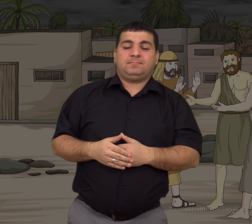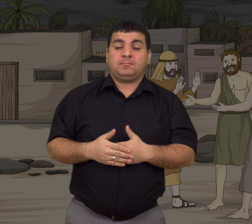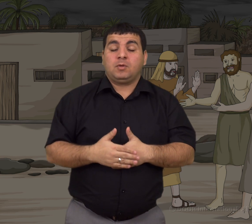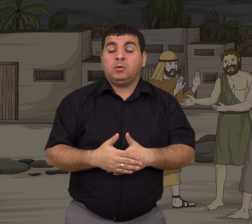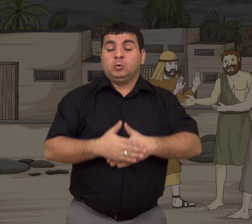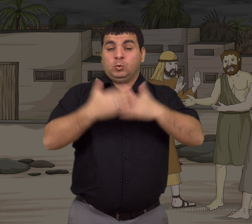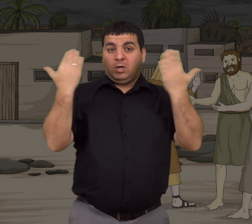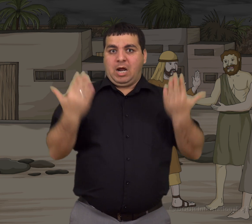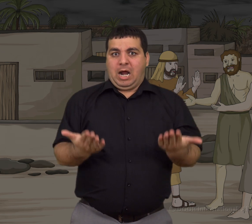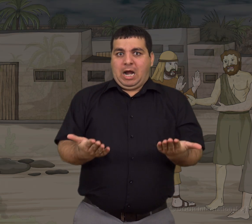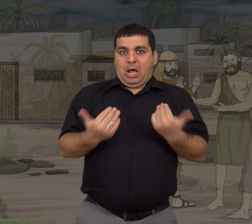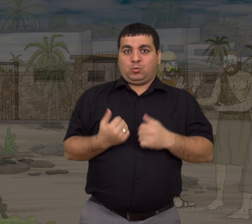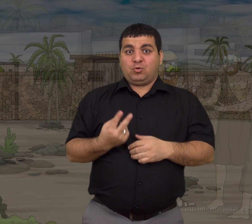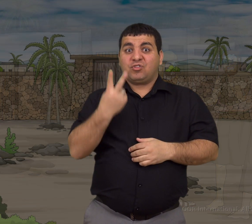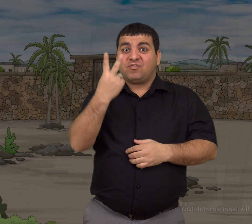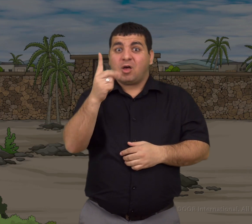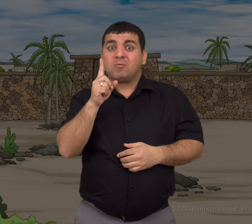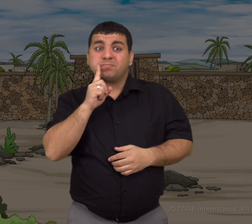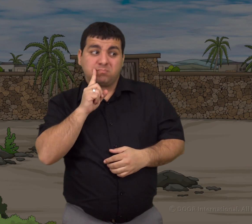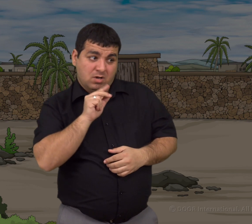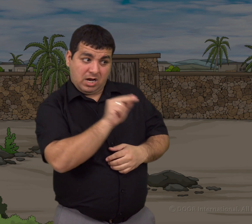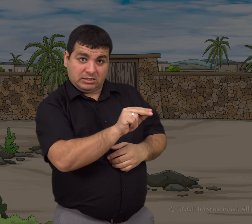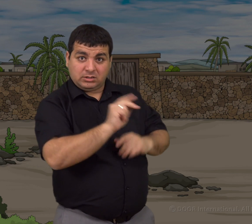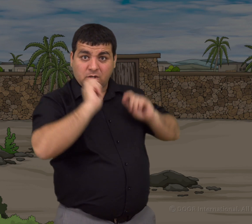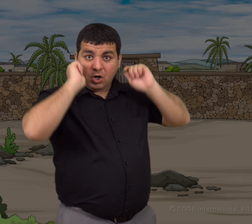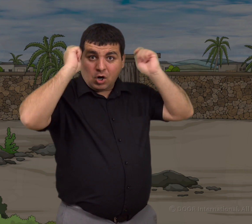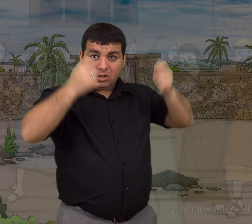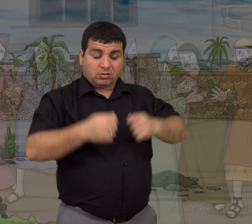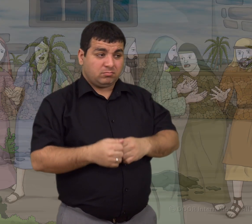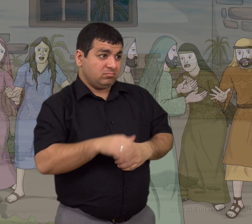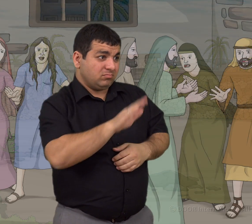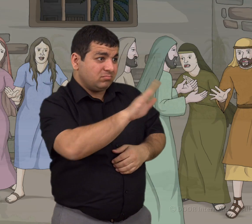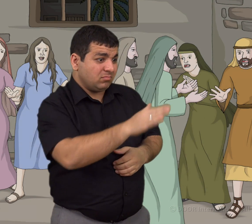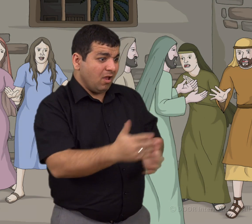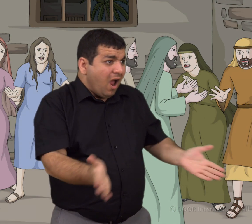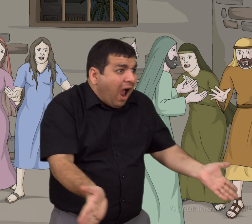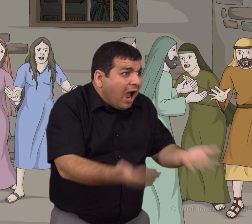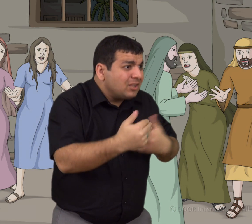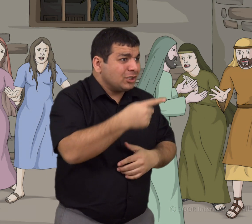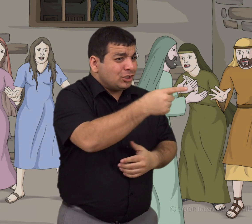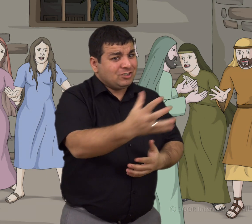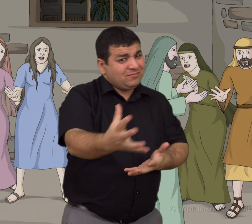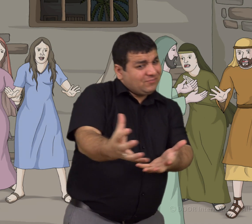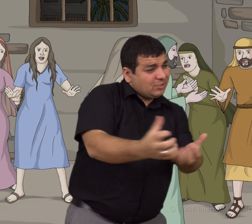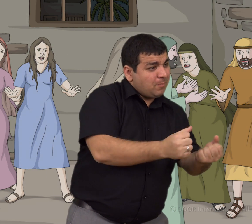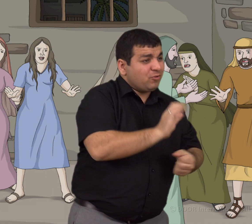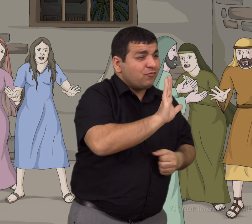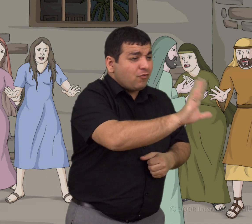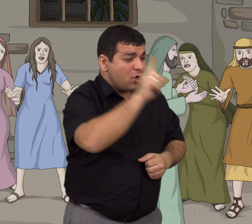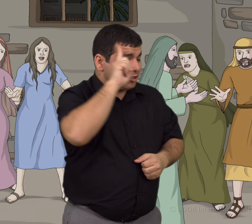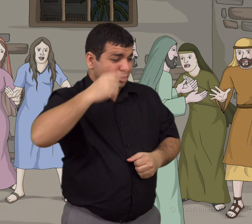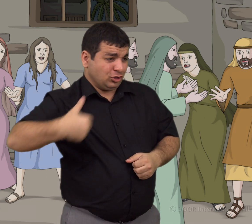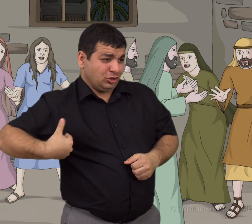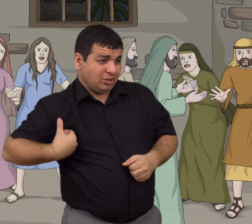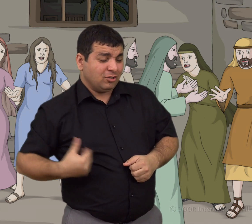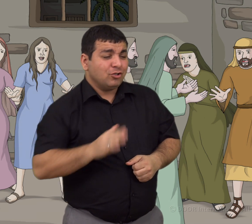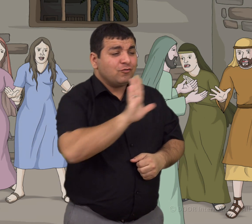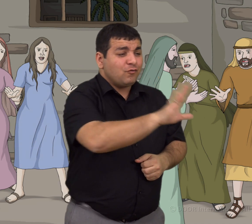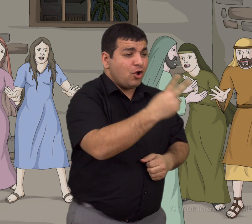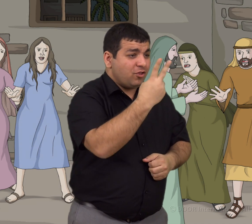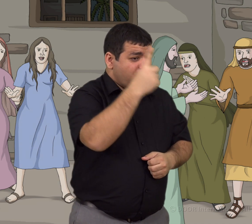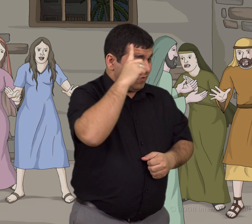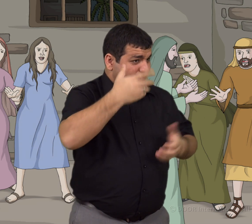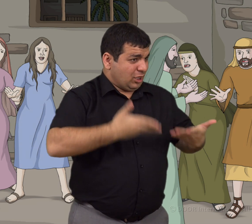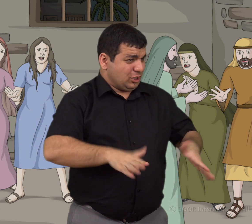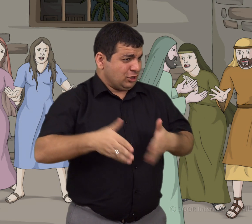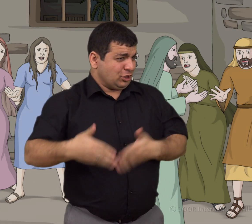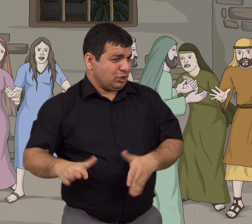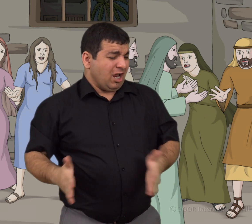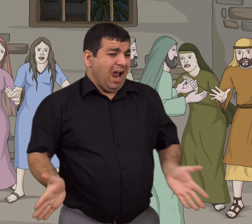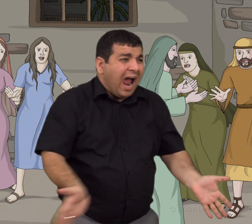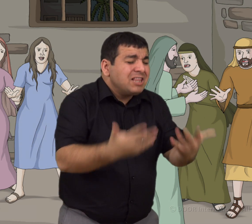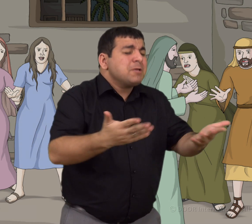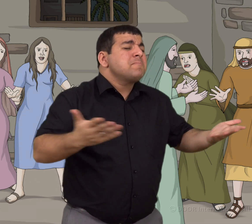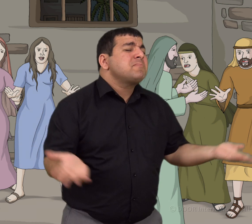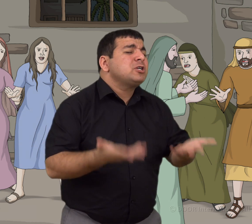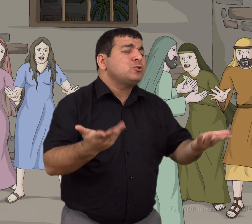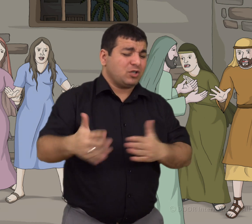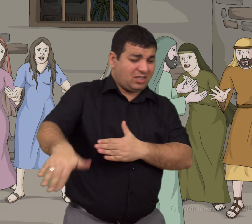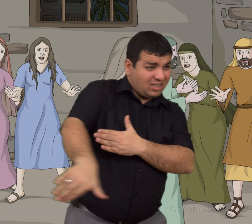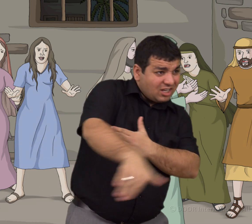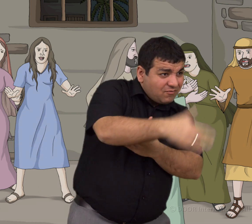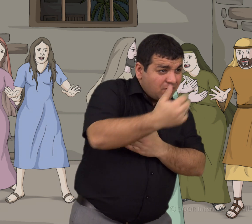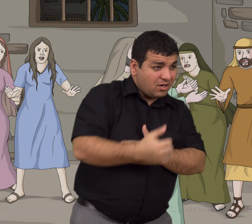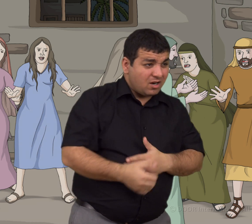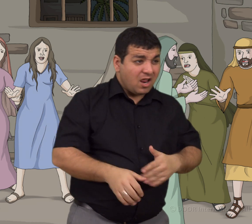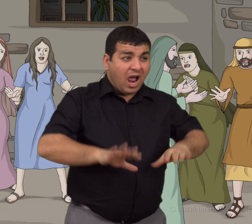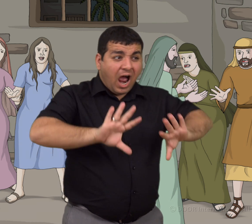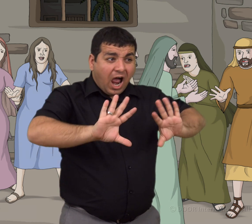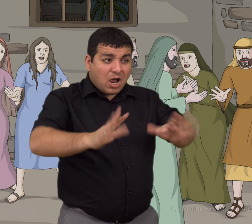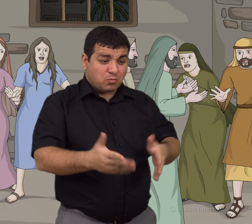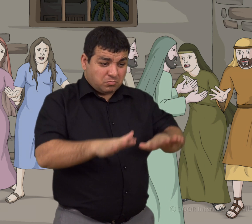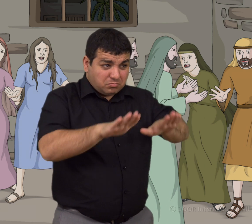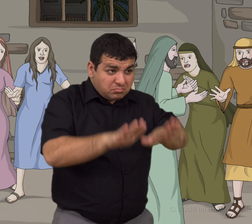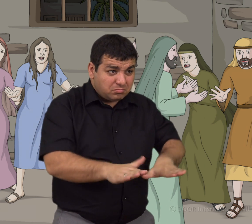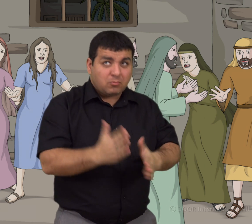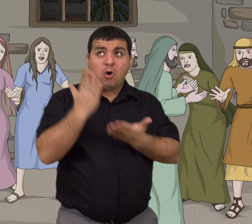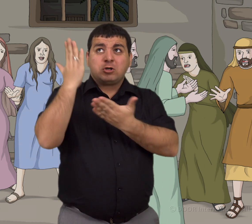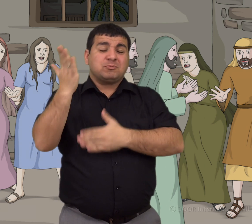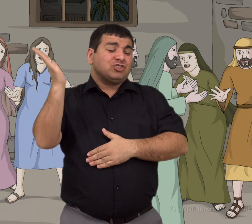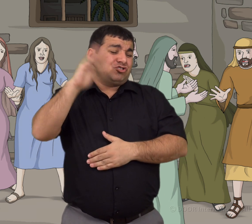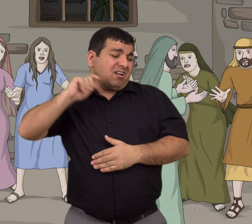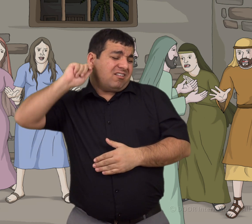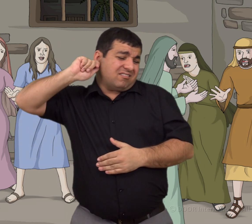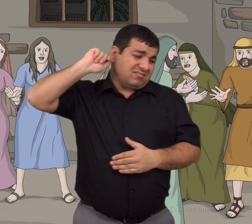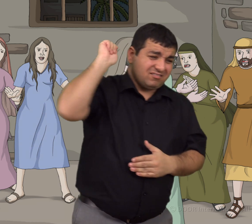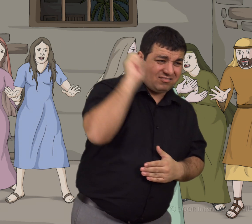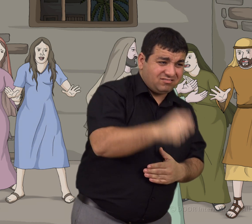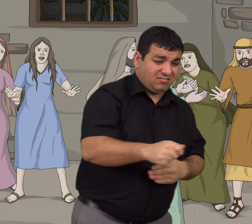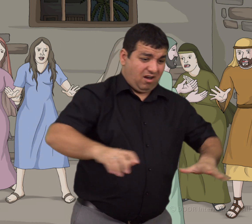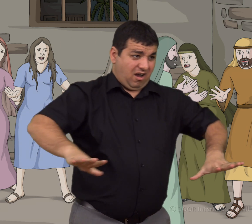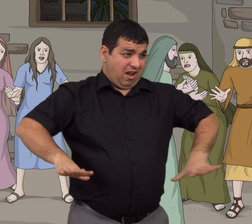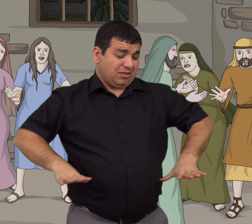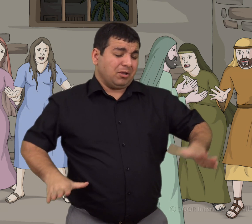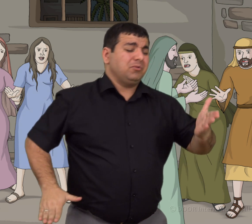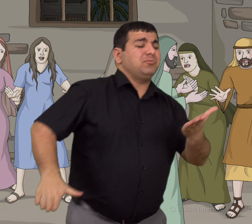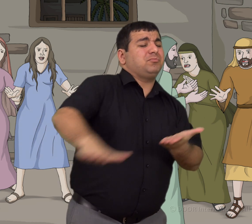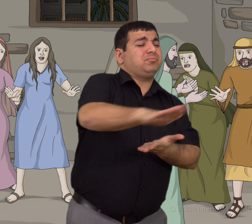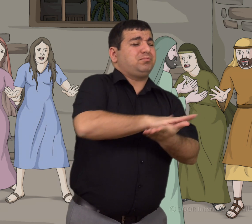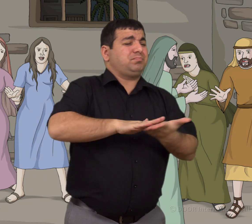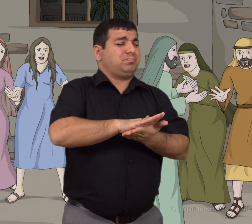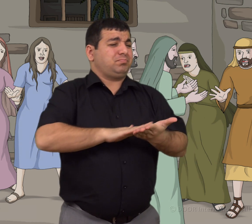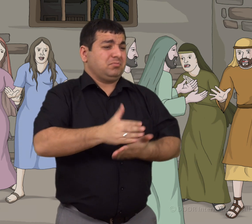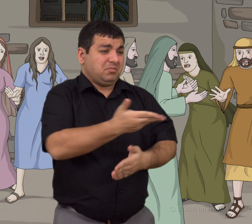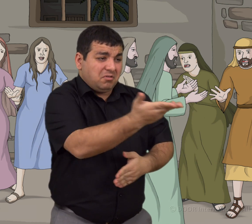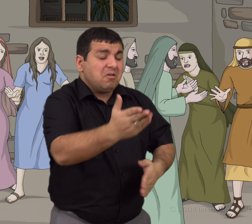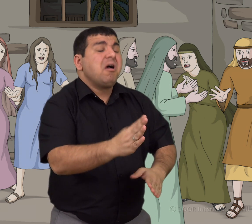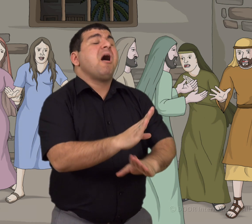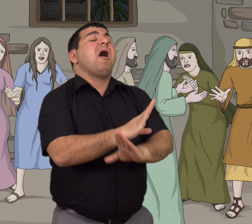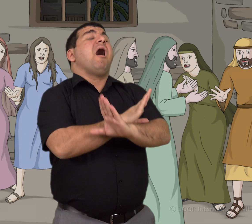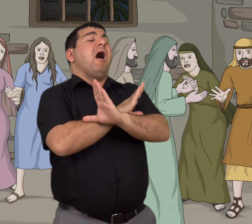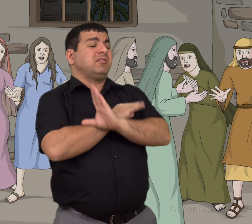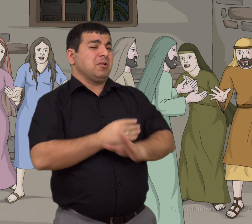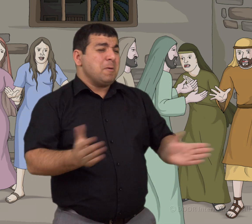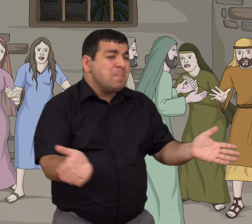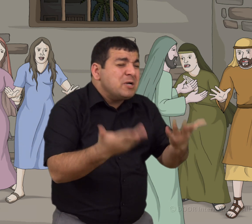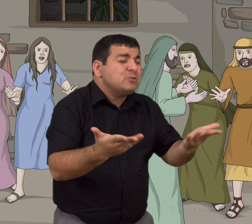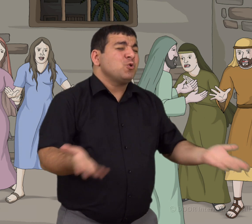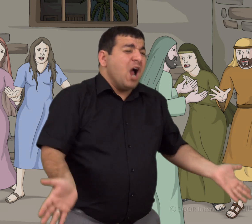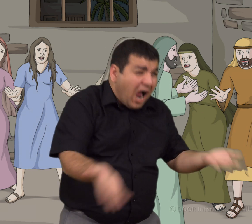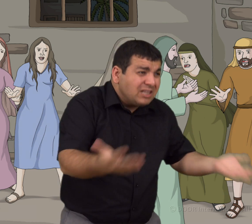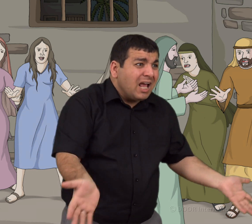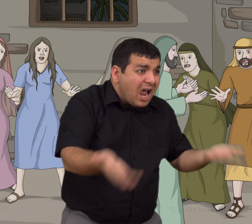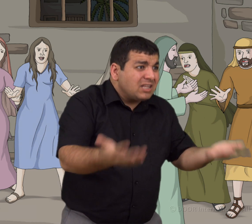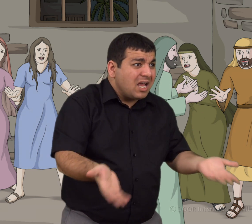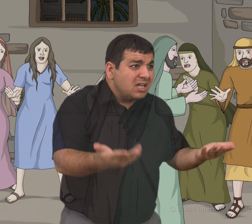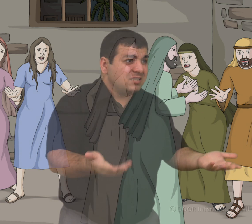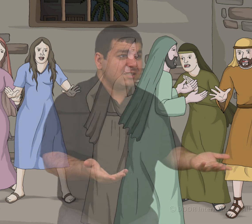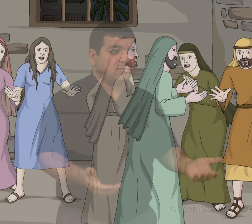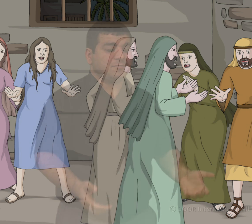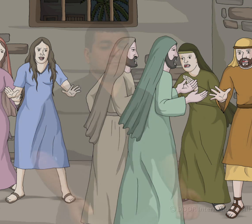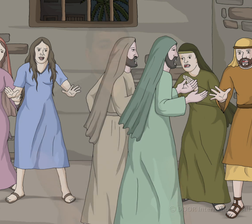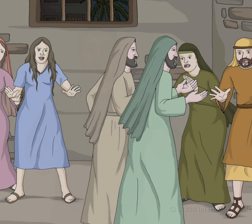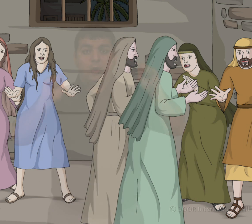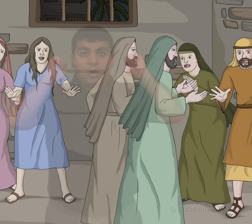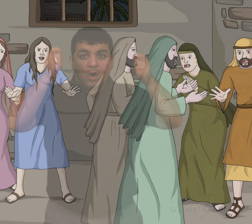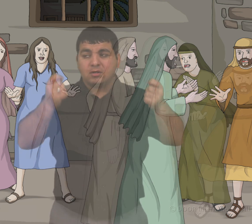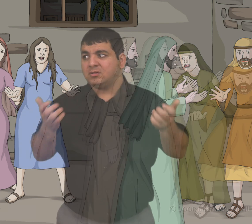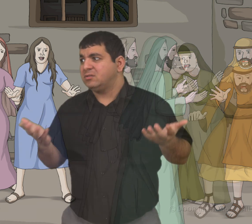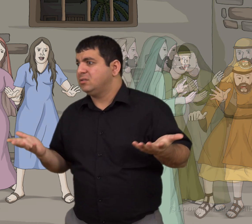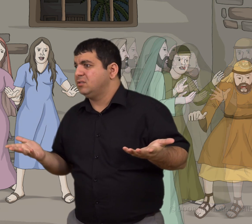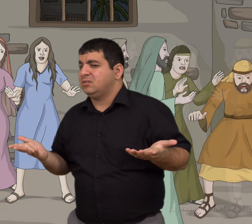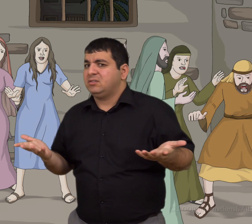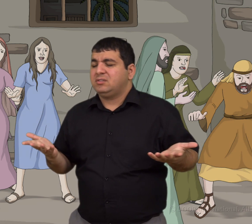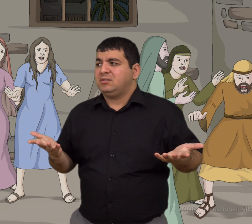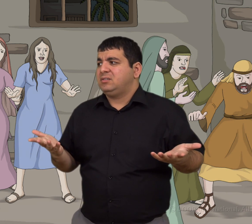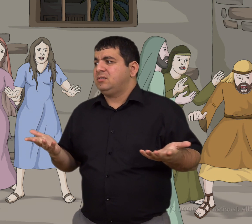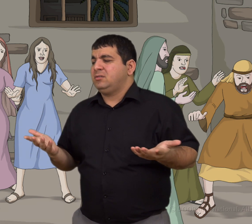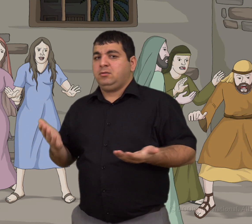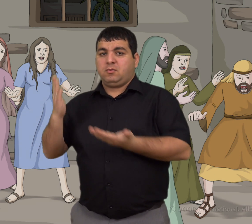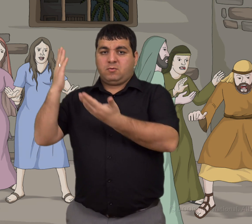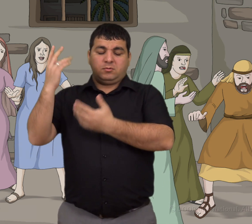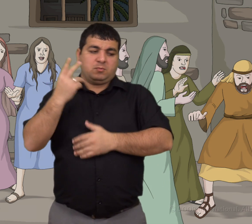At daybreak the angels hurried Lot along, saying, “Get up! Take your wife and your two daughters who are here, or you will be swept away in the punishment of the city.”